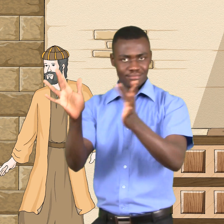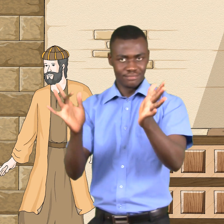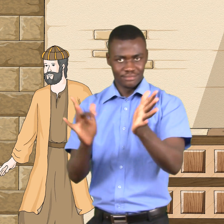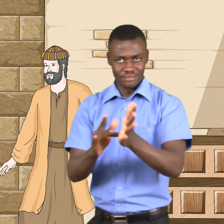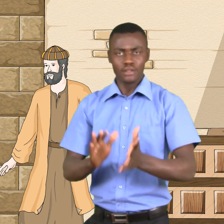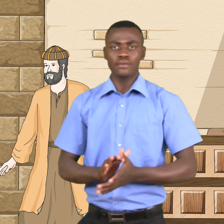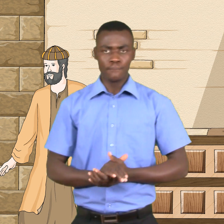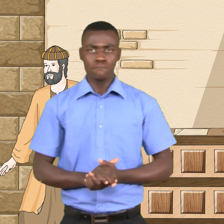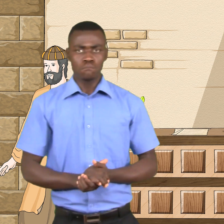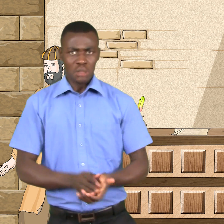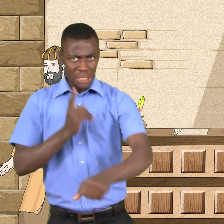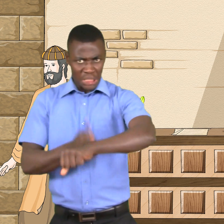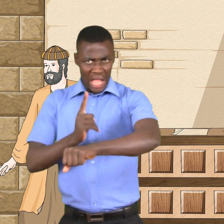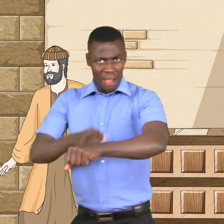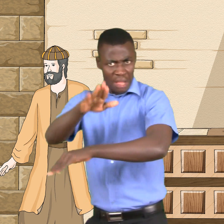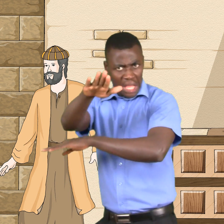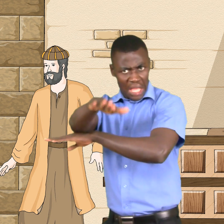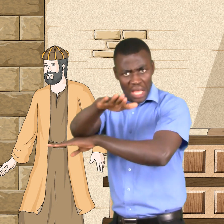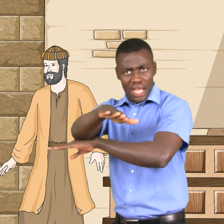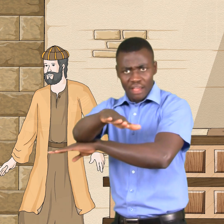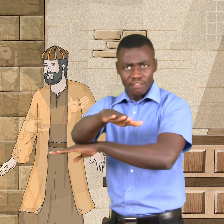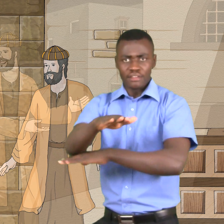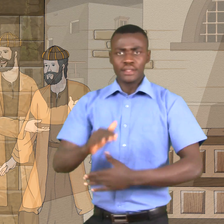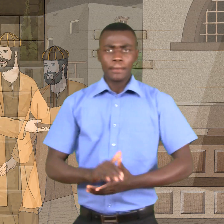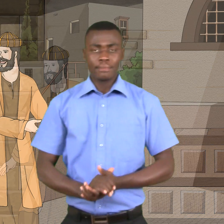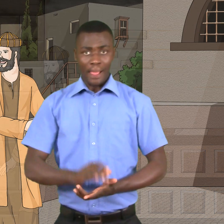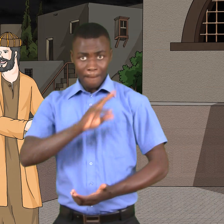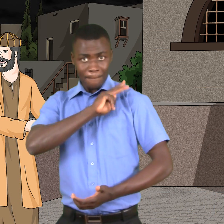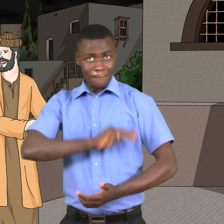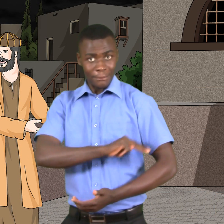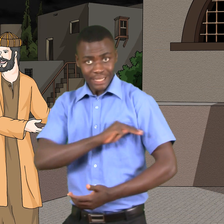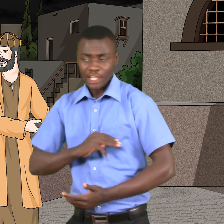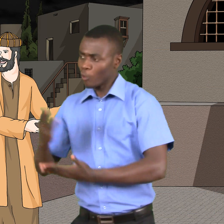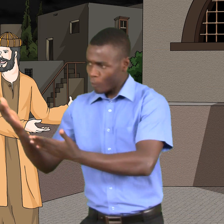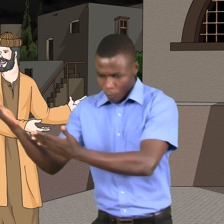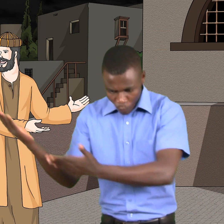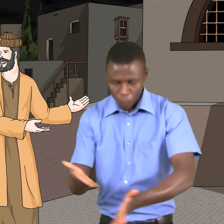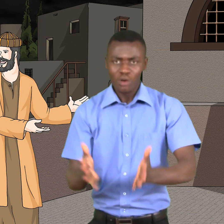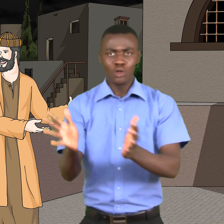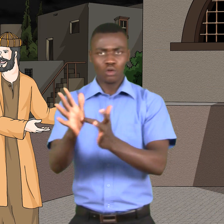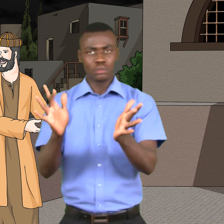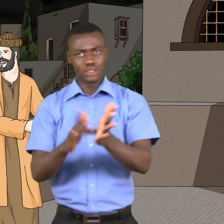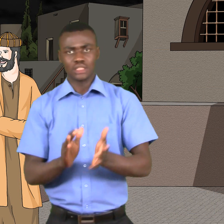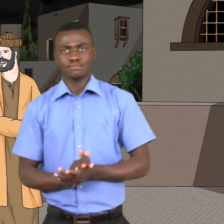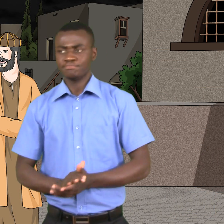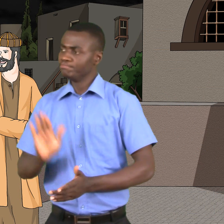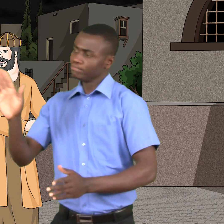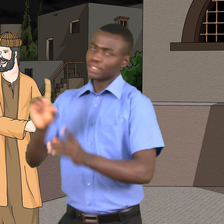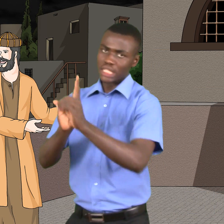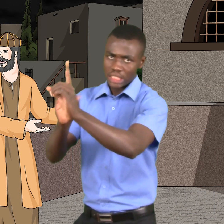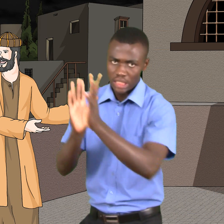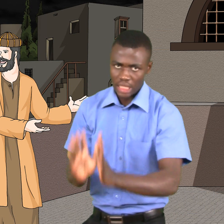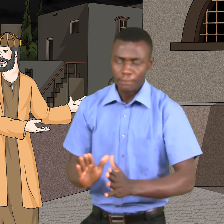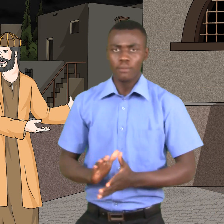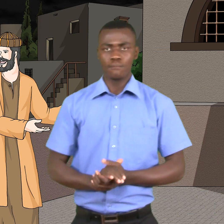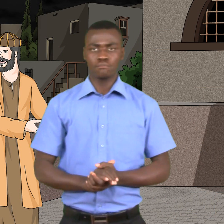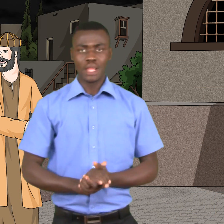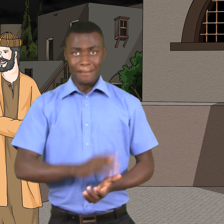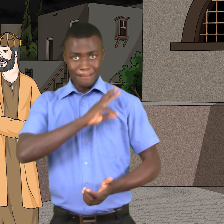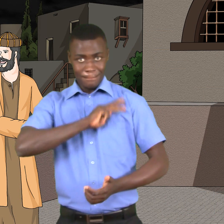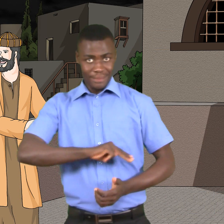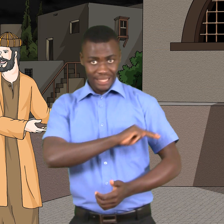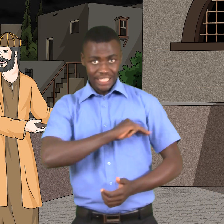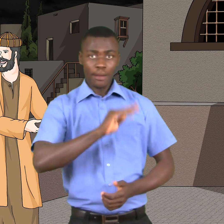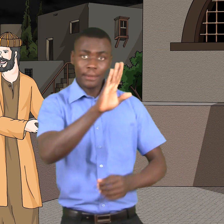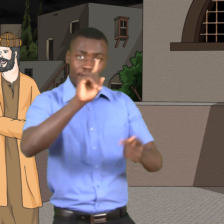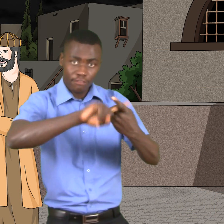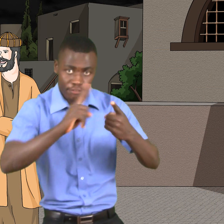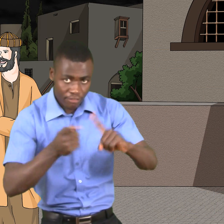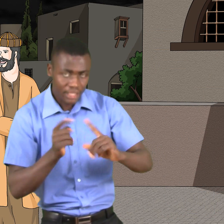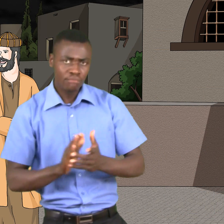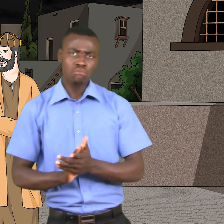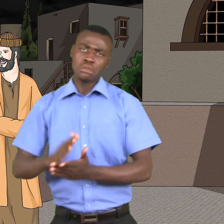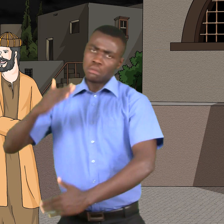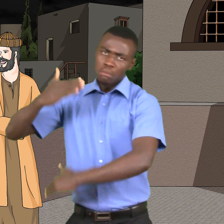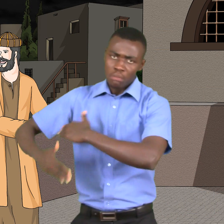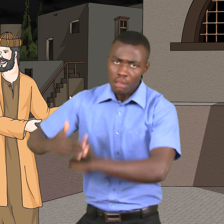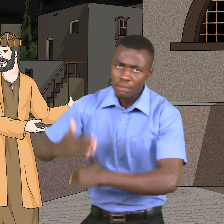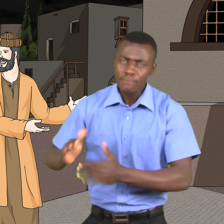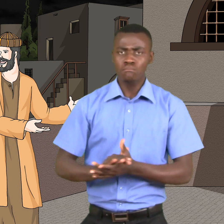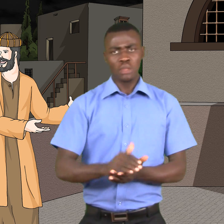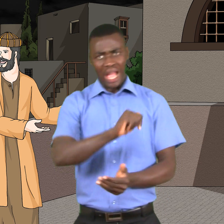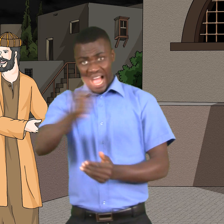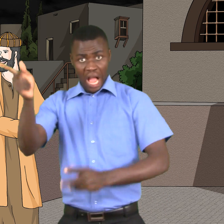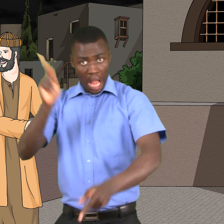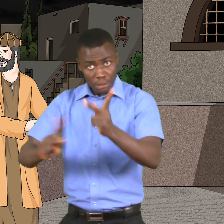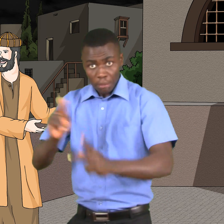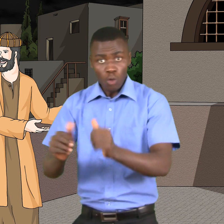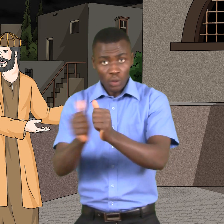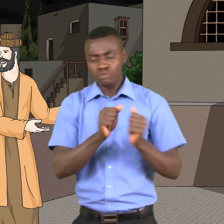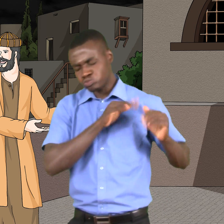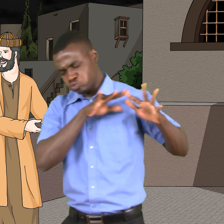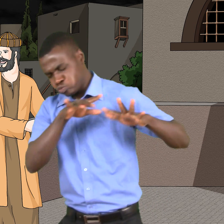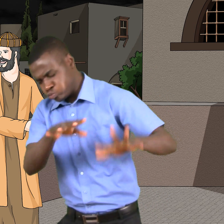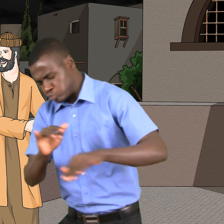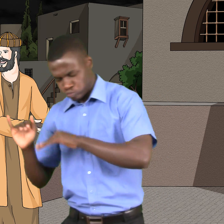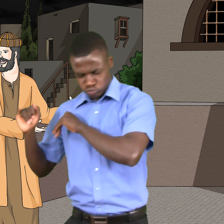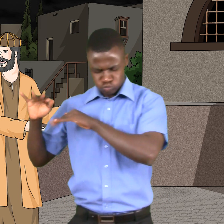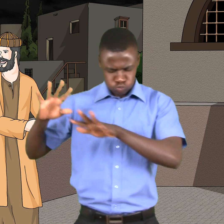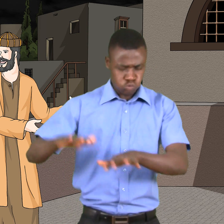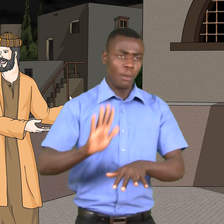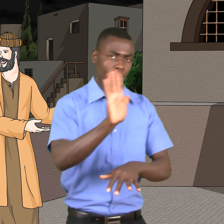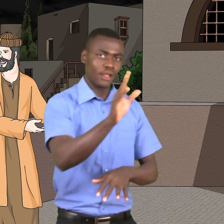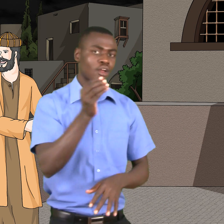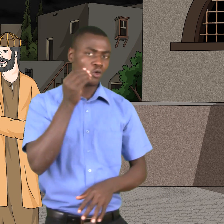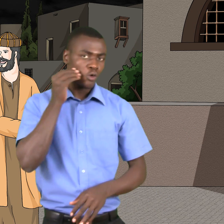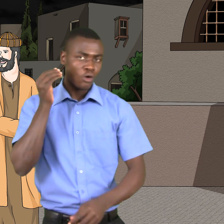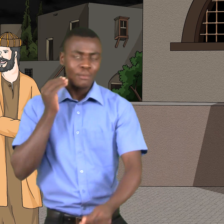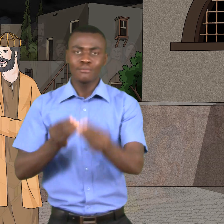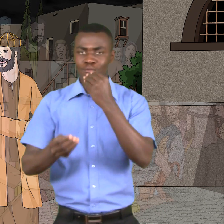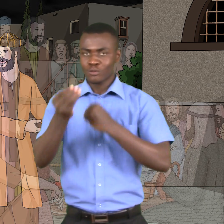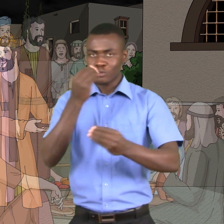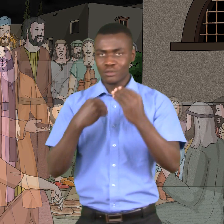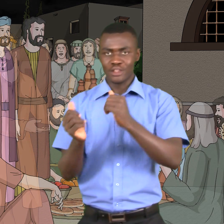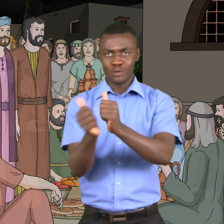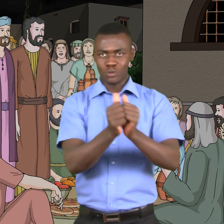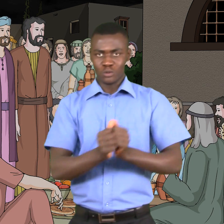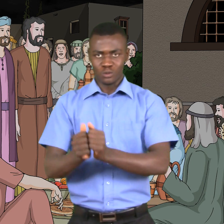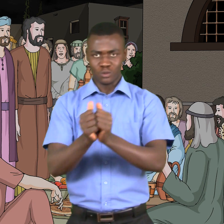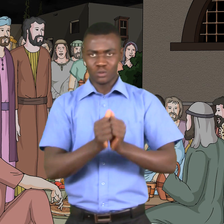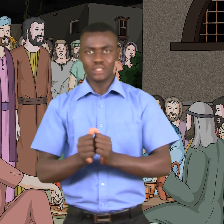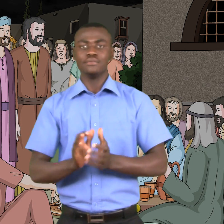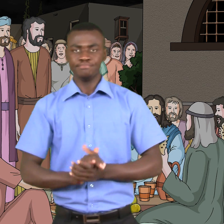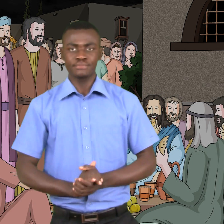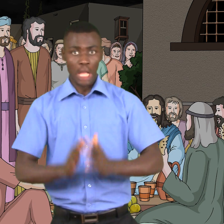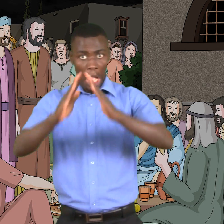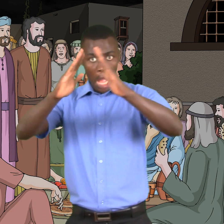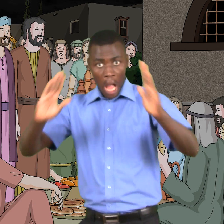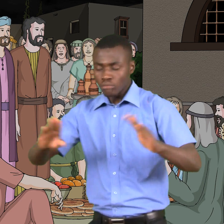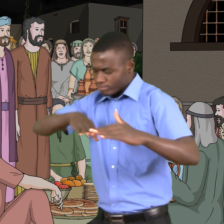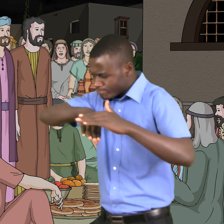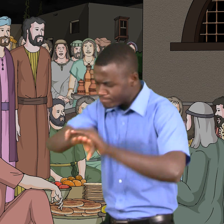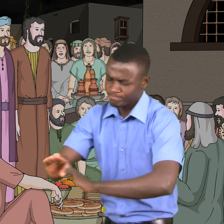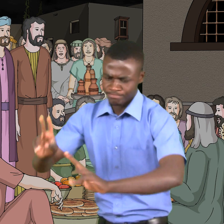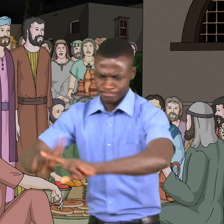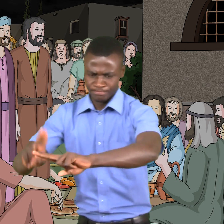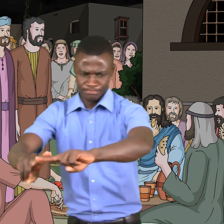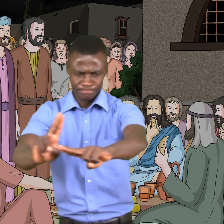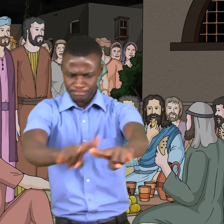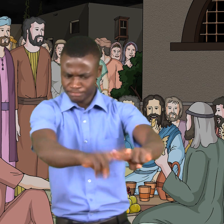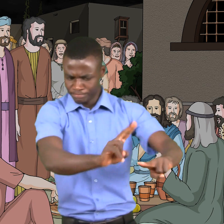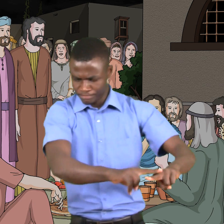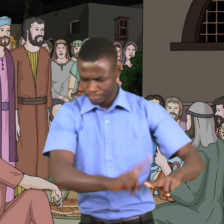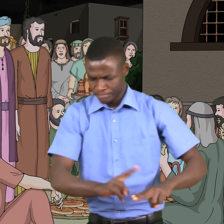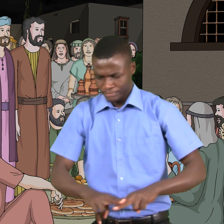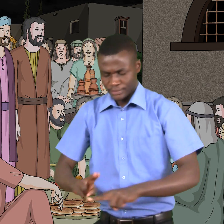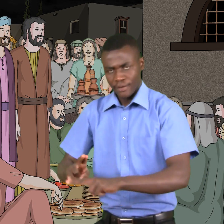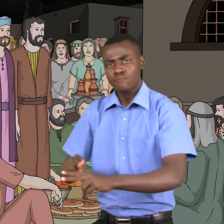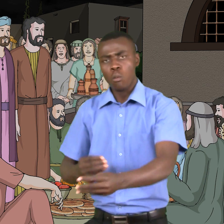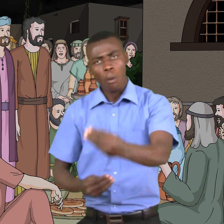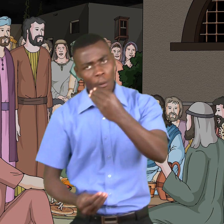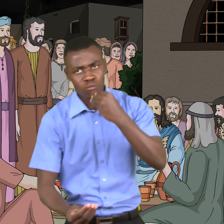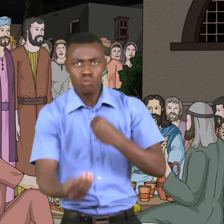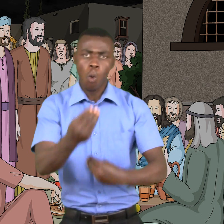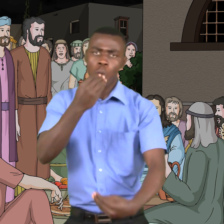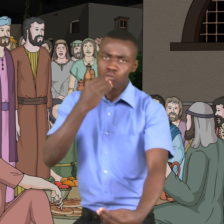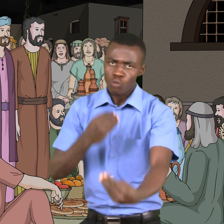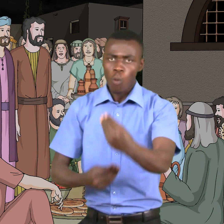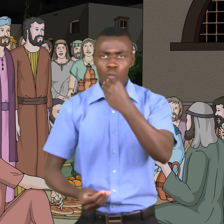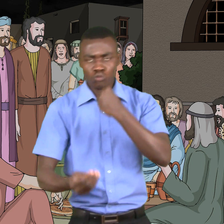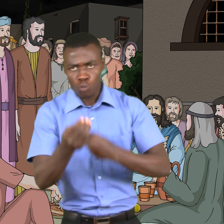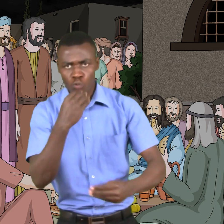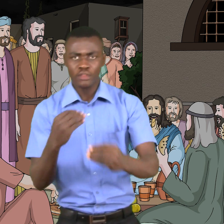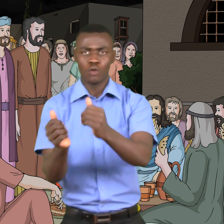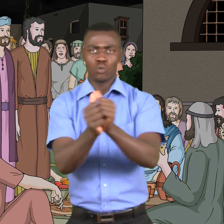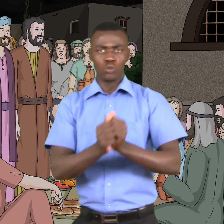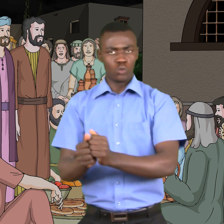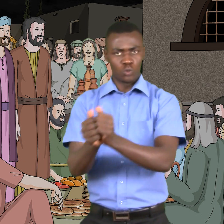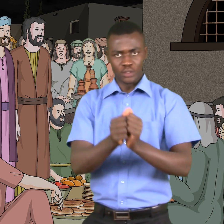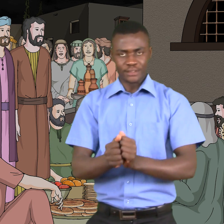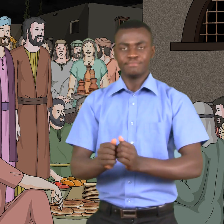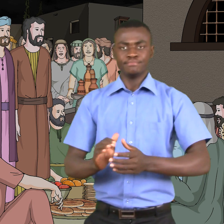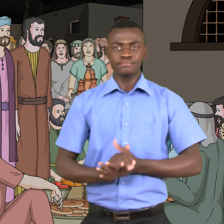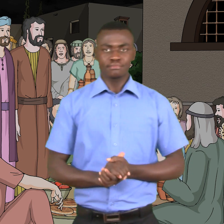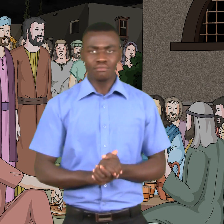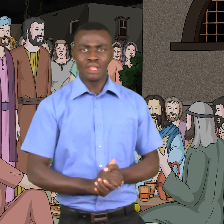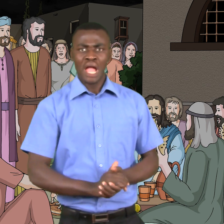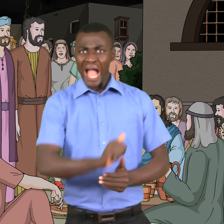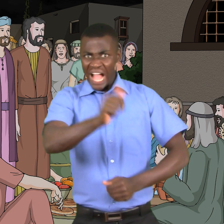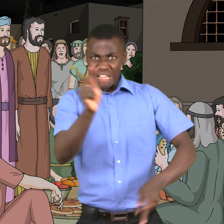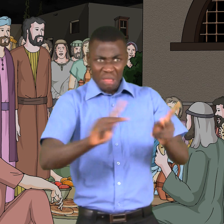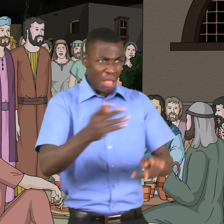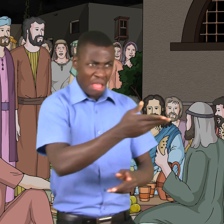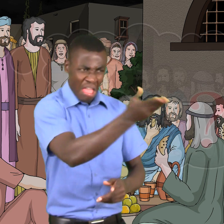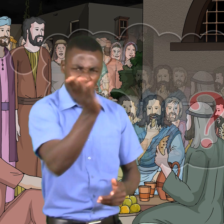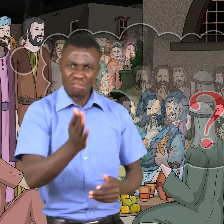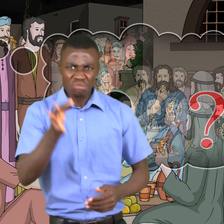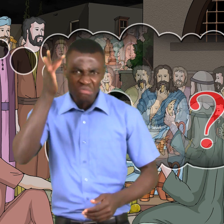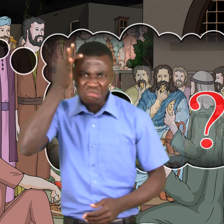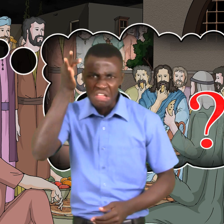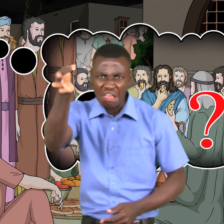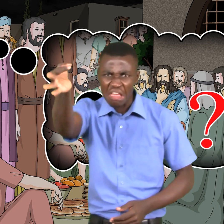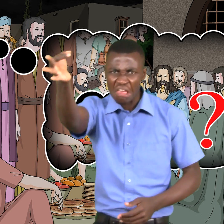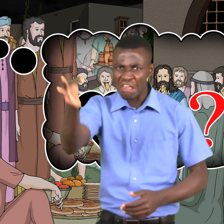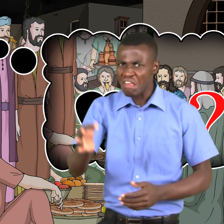While Jesus was dining at Levi’s house, many tax collectors and sinners were eating with Him and His disciples—for there were many who followed Him.